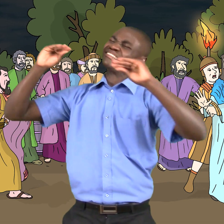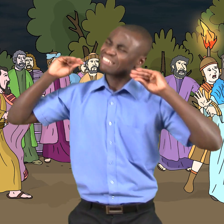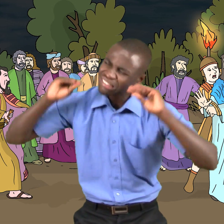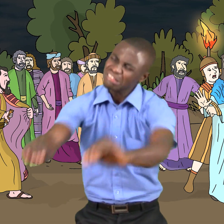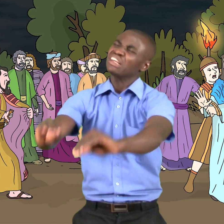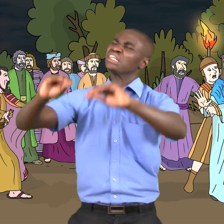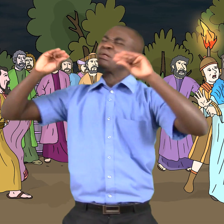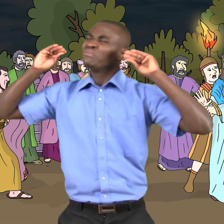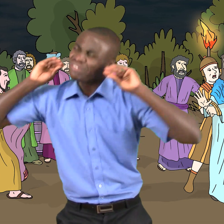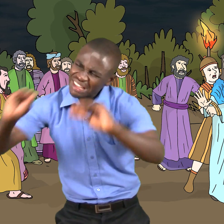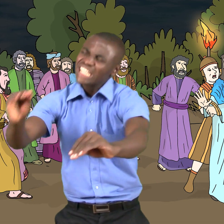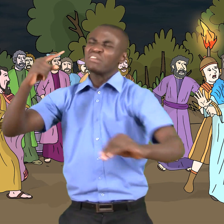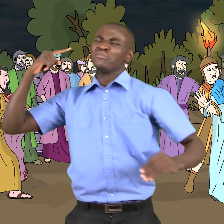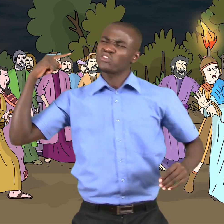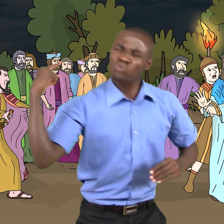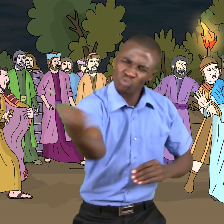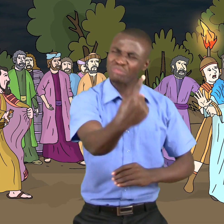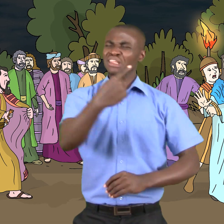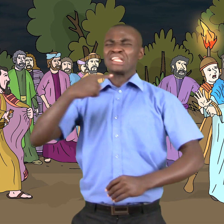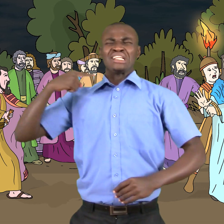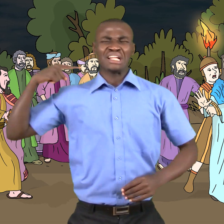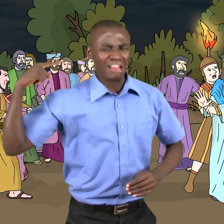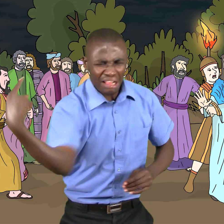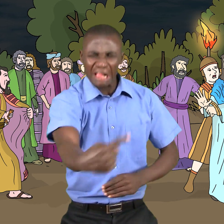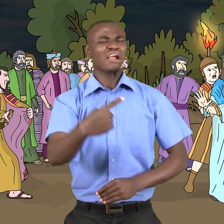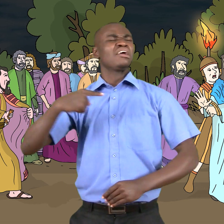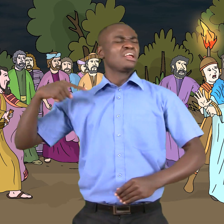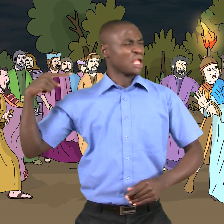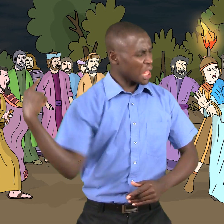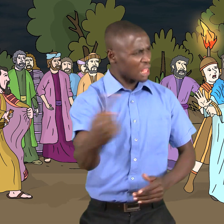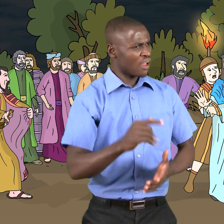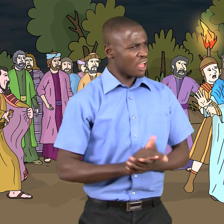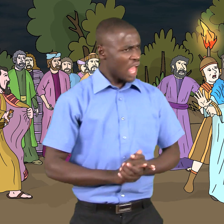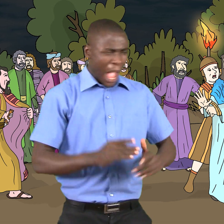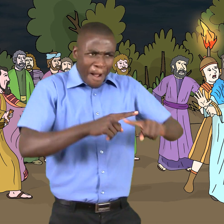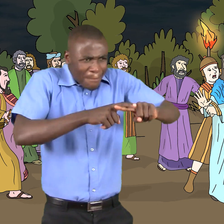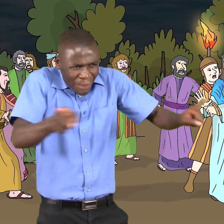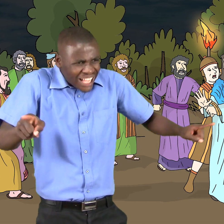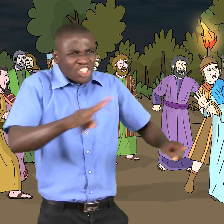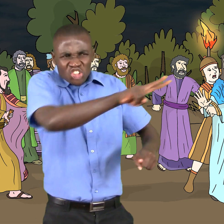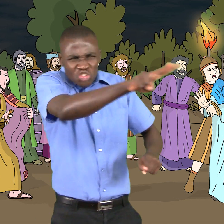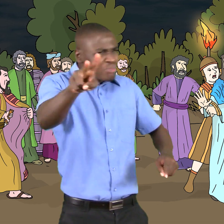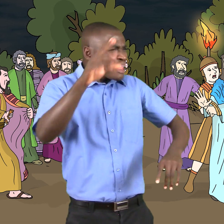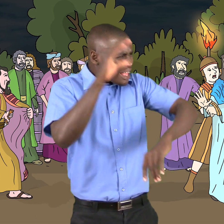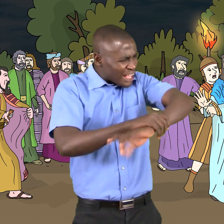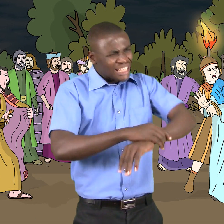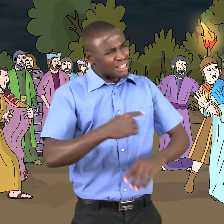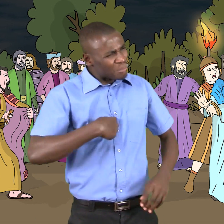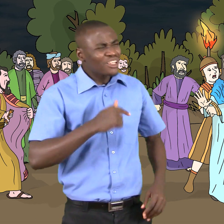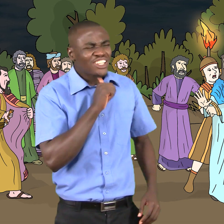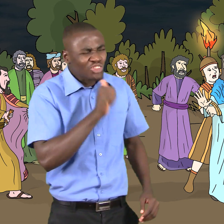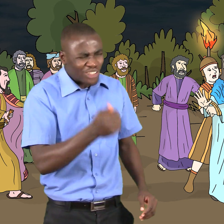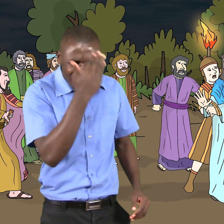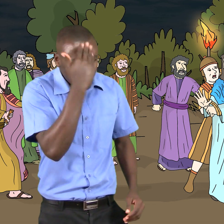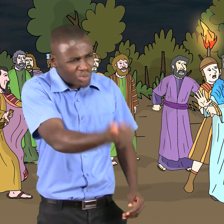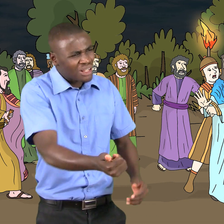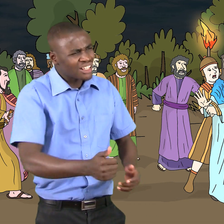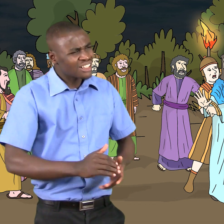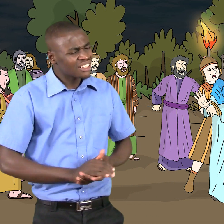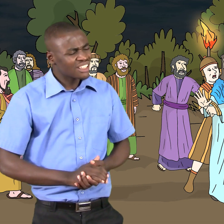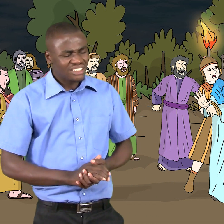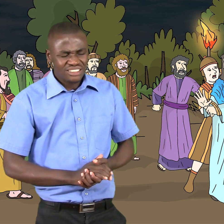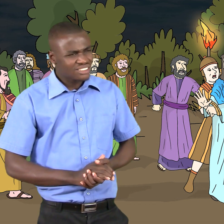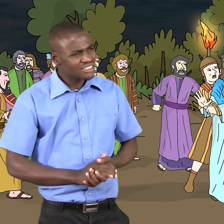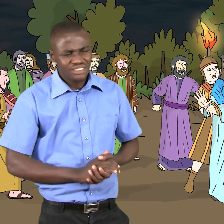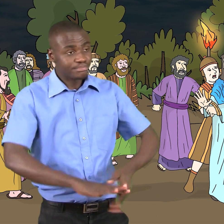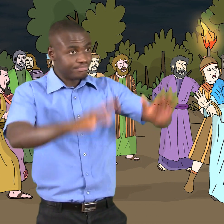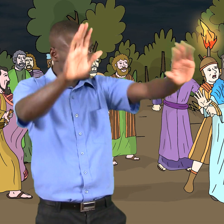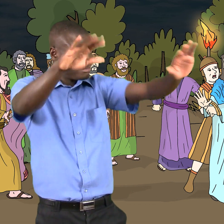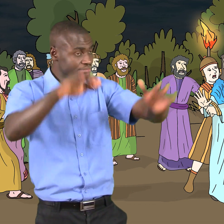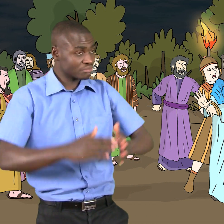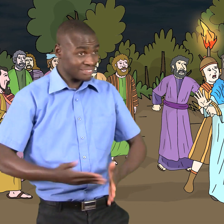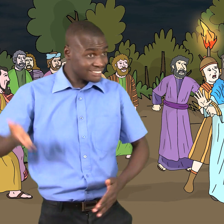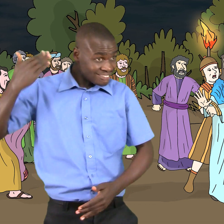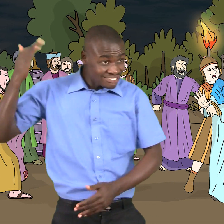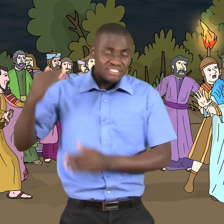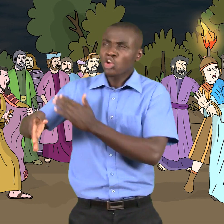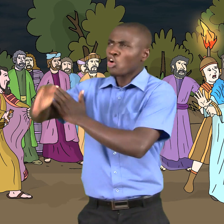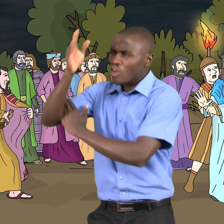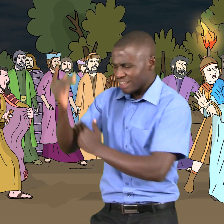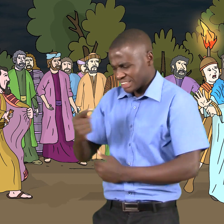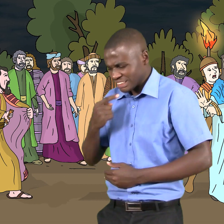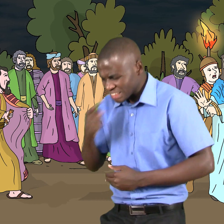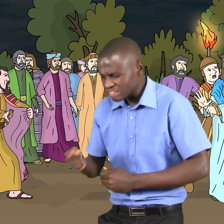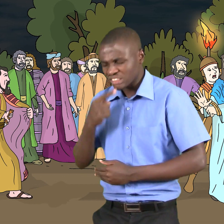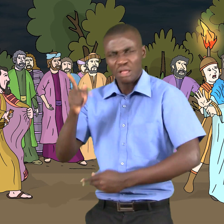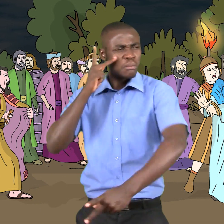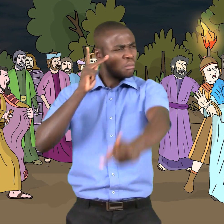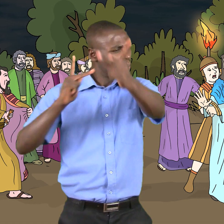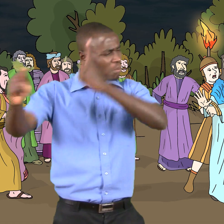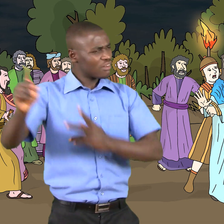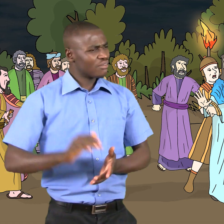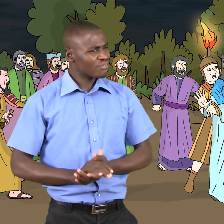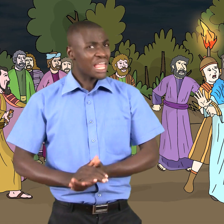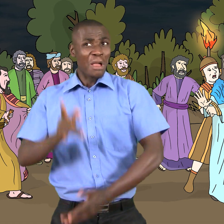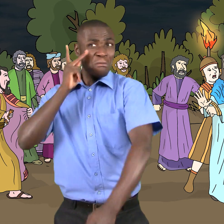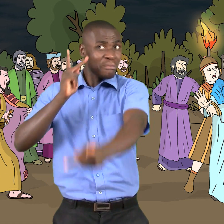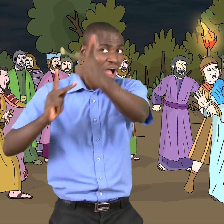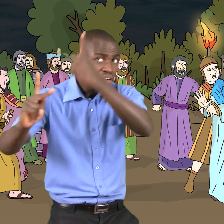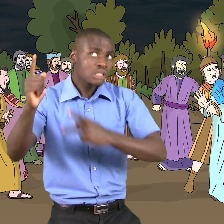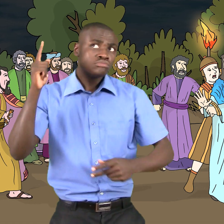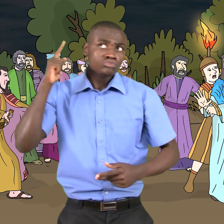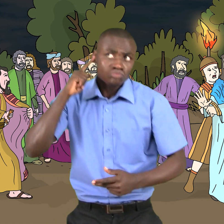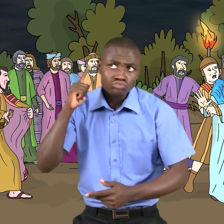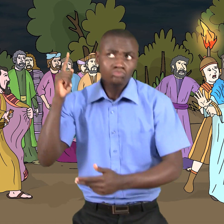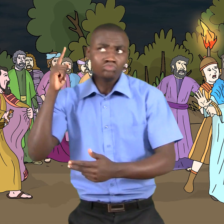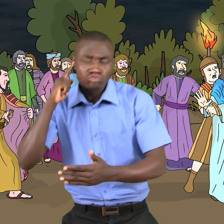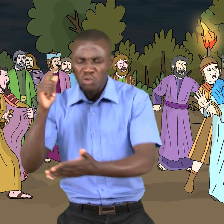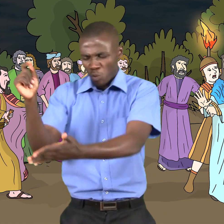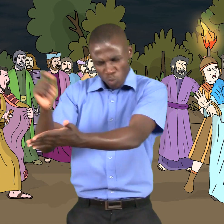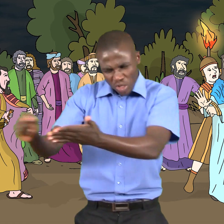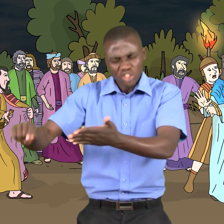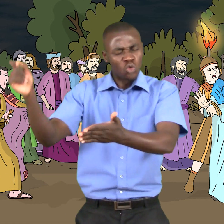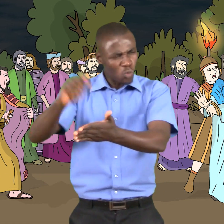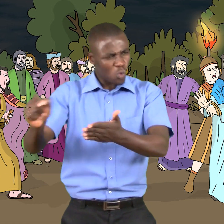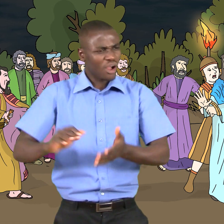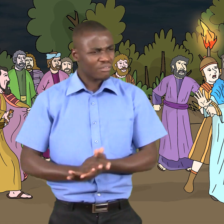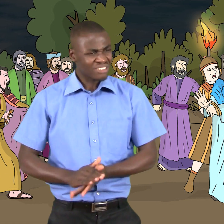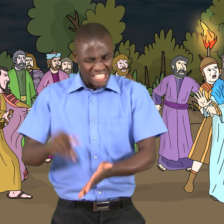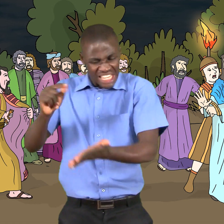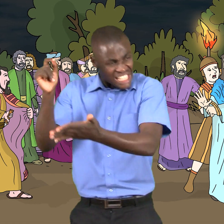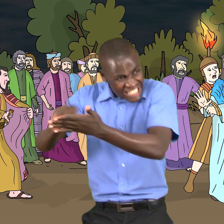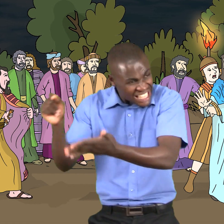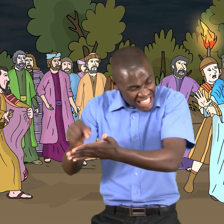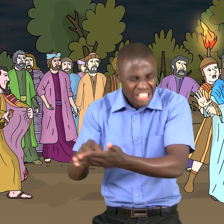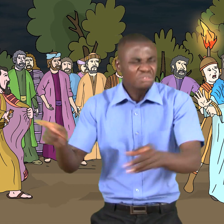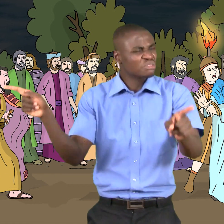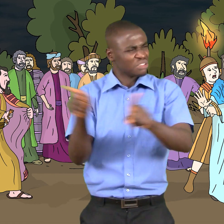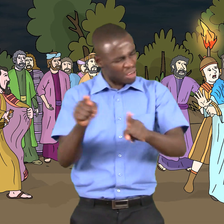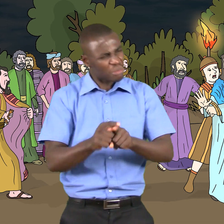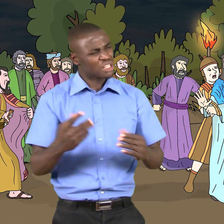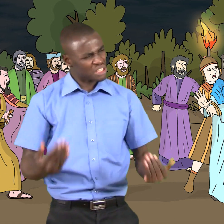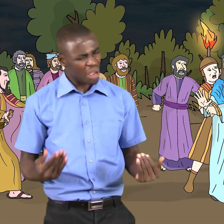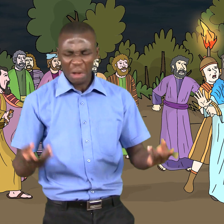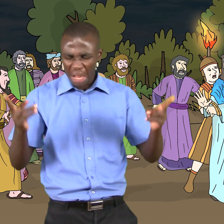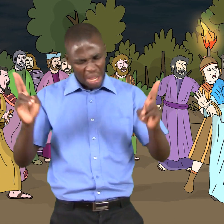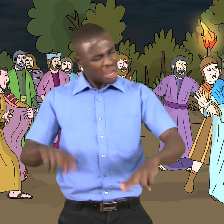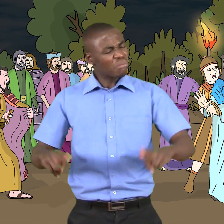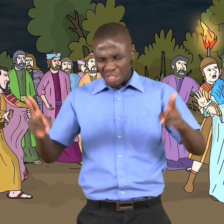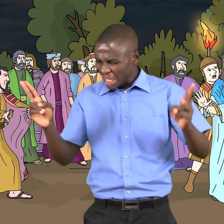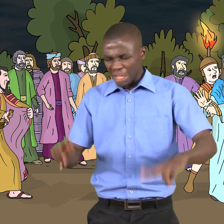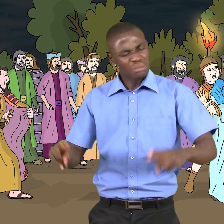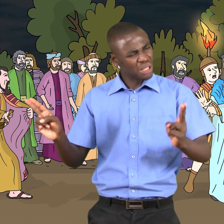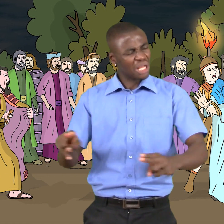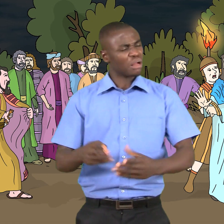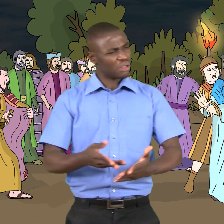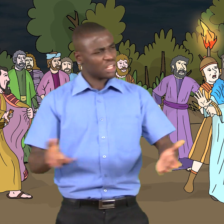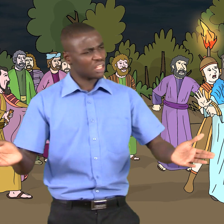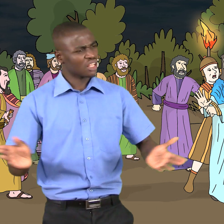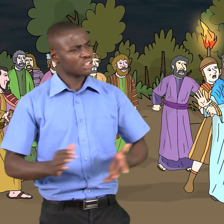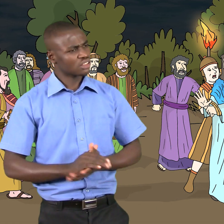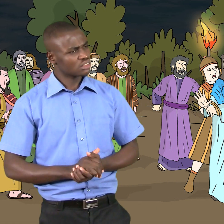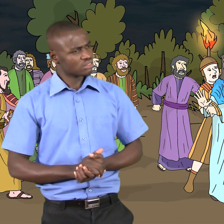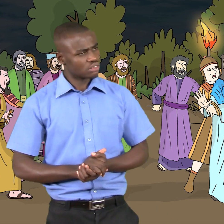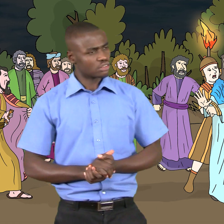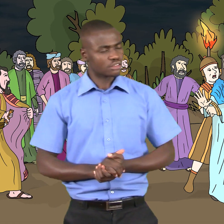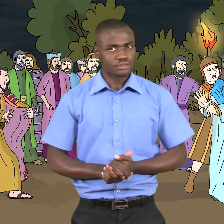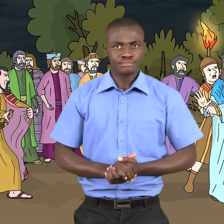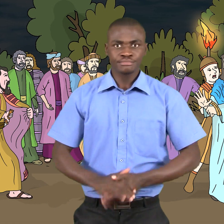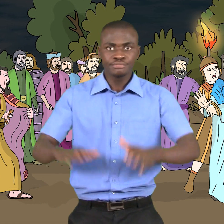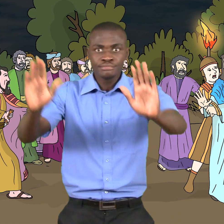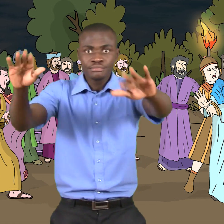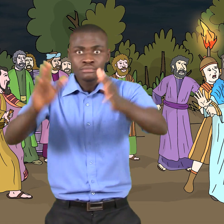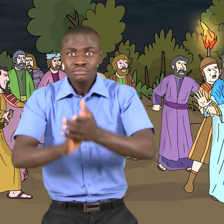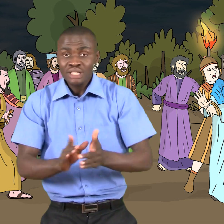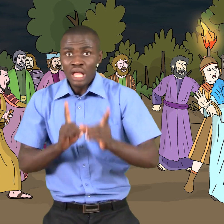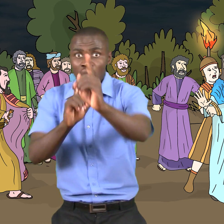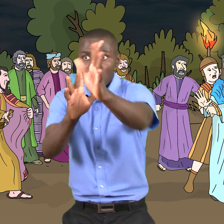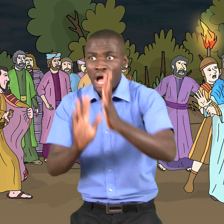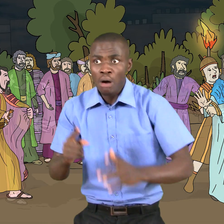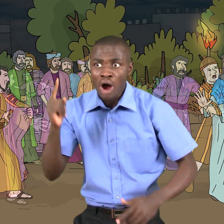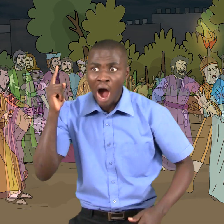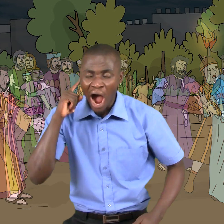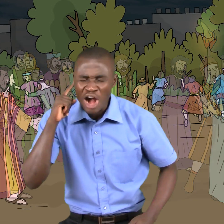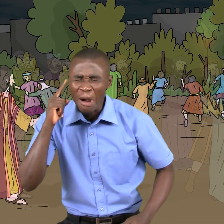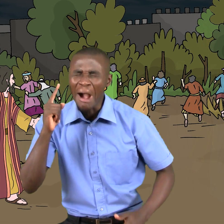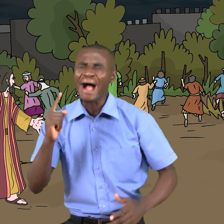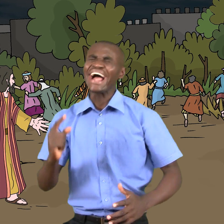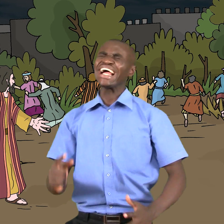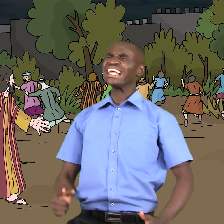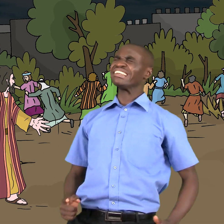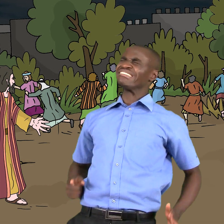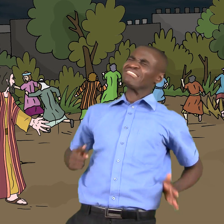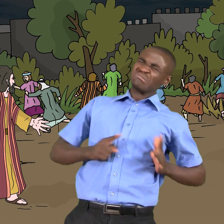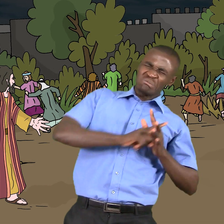Every day I sat teaching in the temple courts, and you did not arrest Me. But this has all happened so that the writings of the prophets would be fulfilled.”